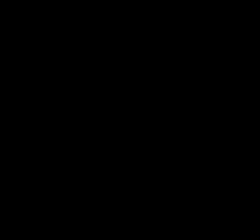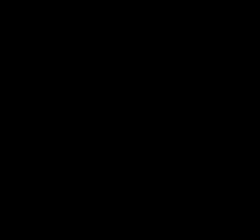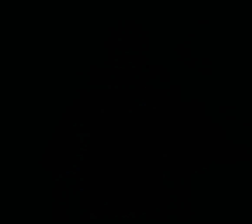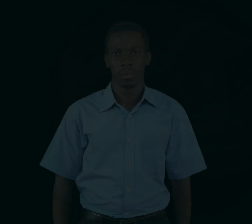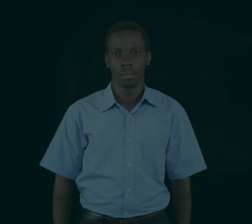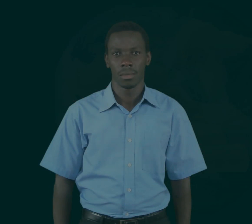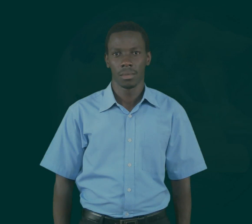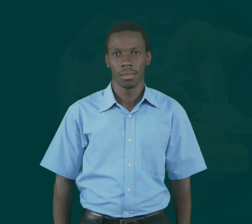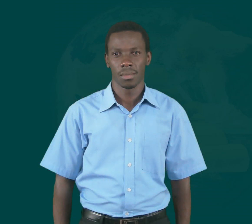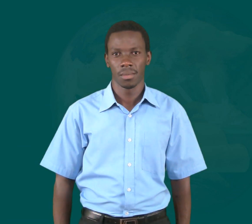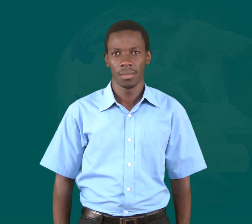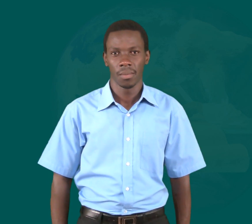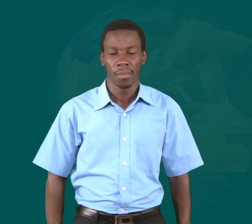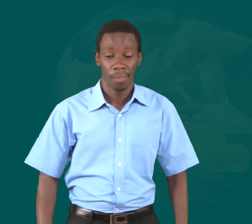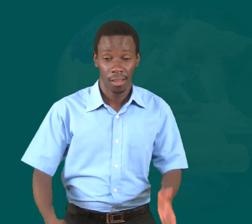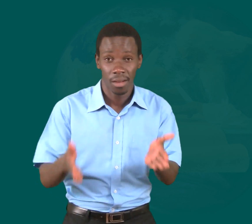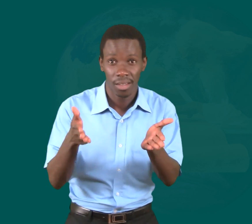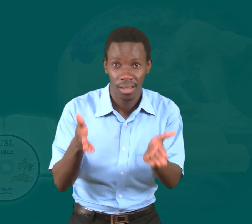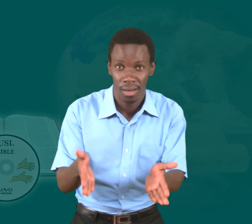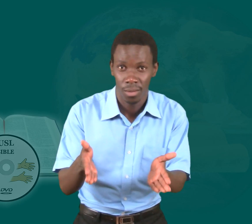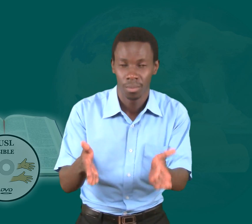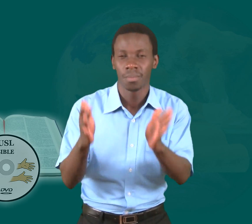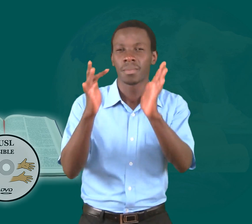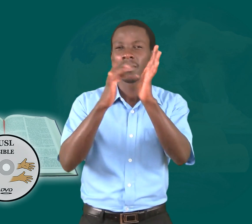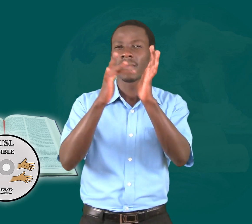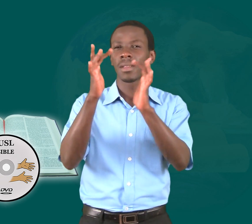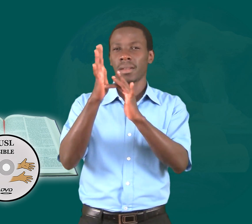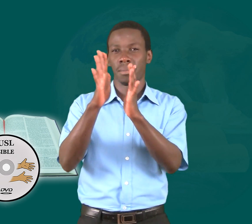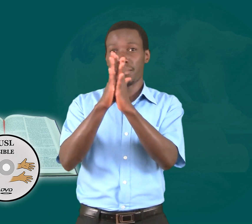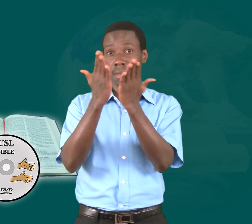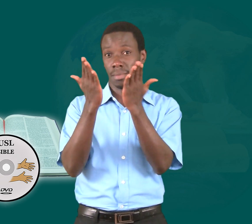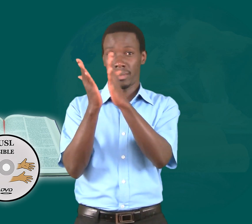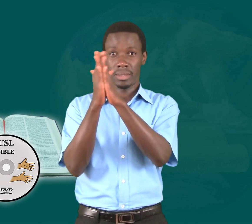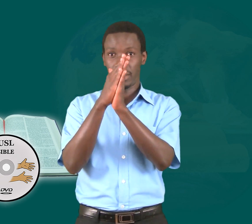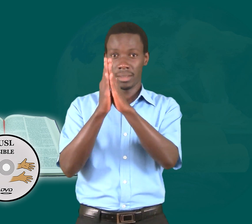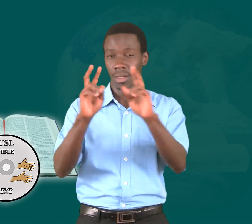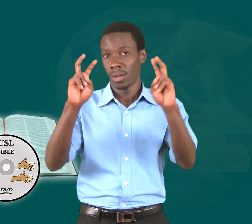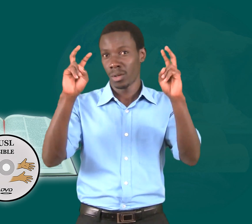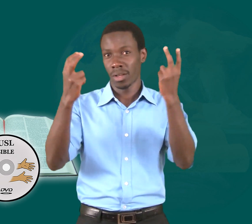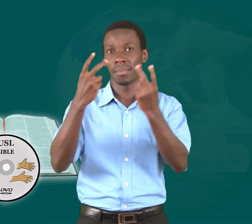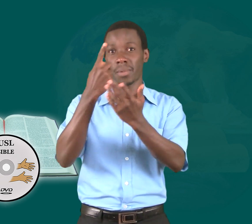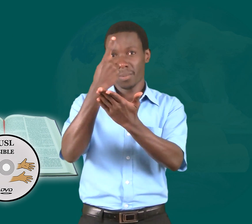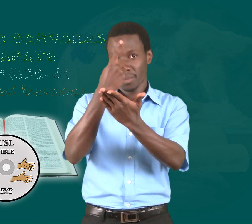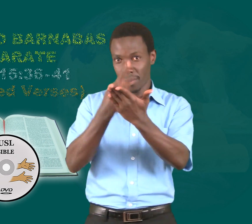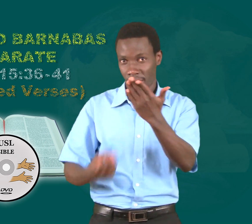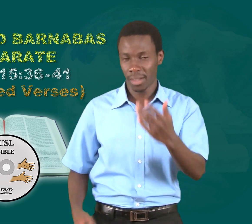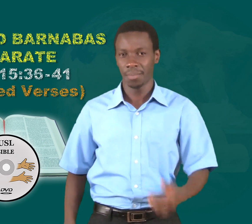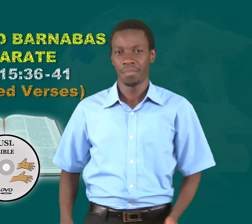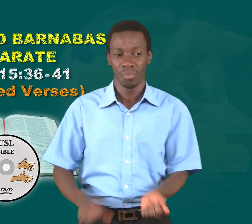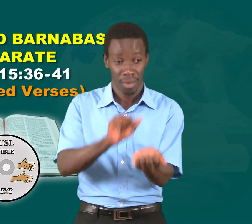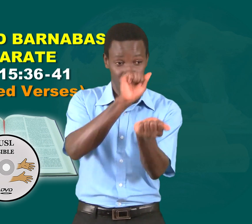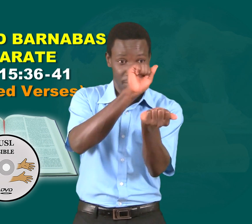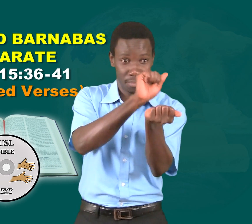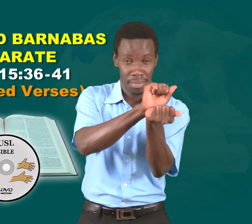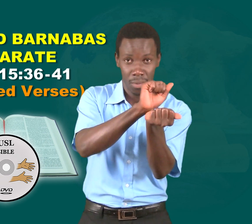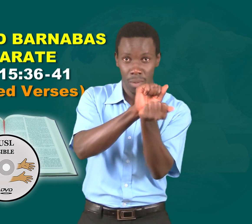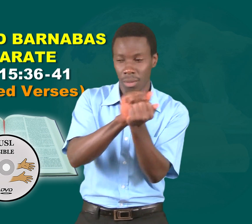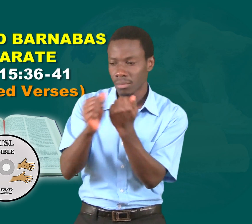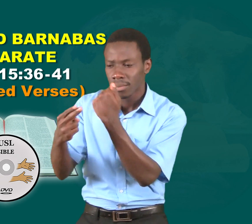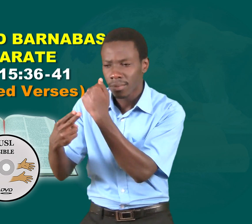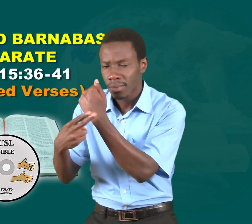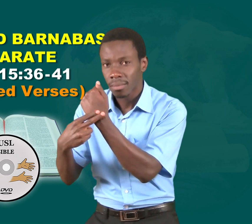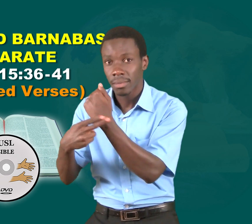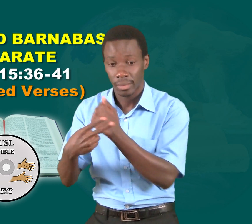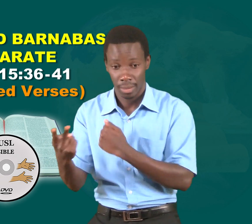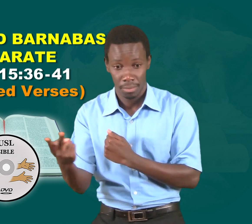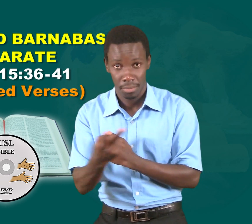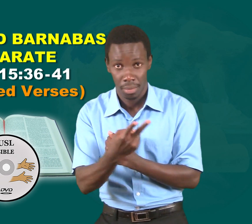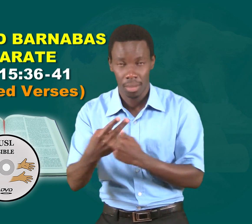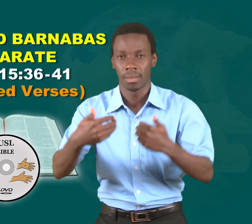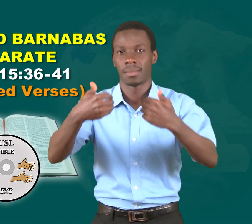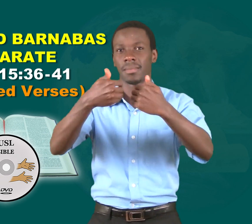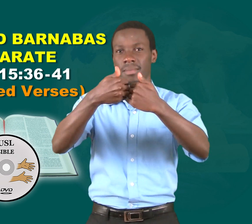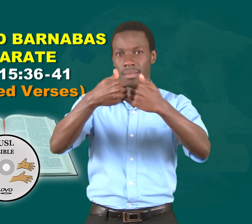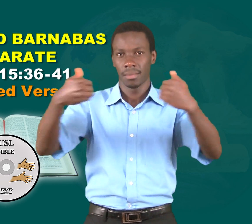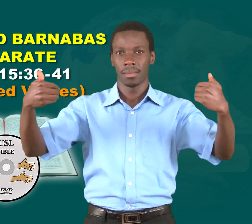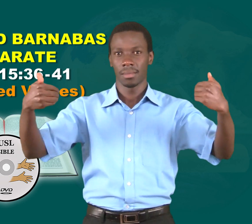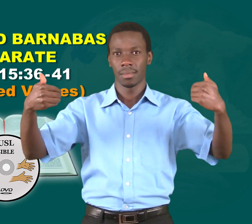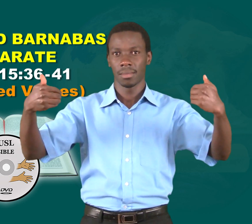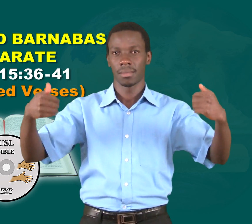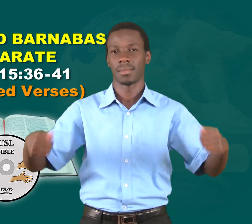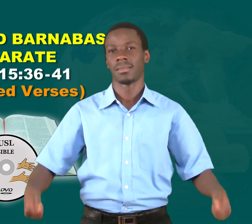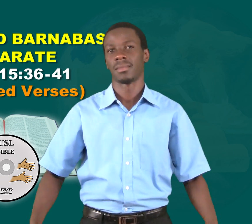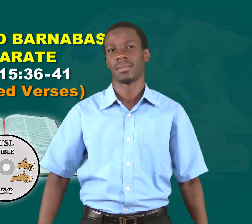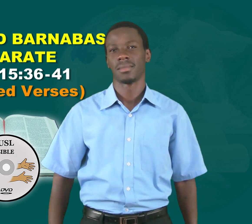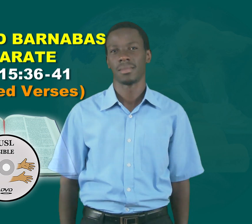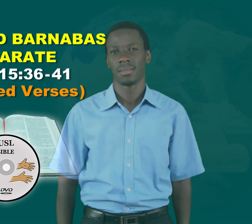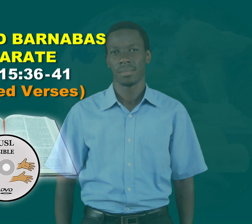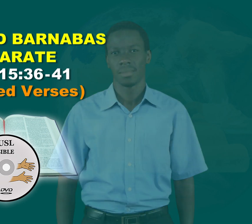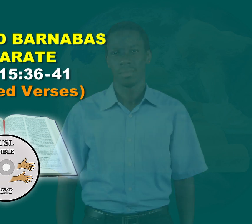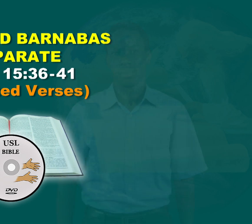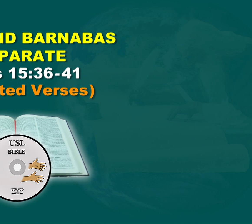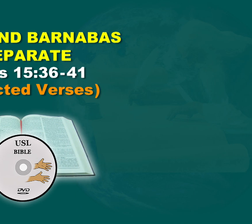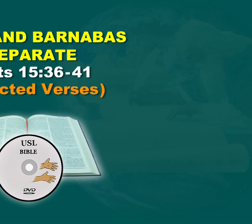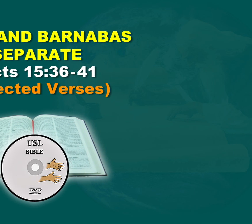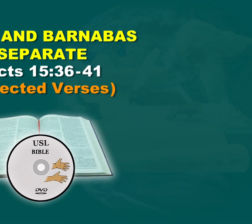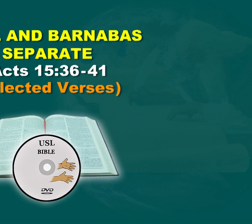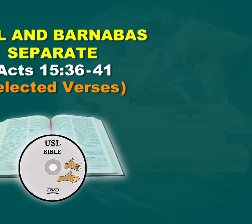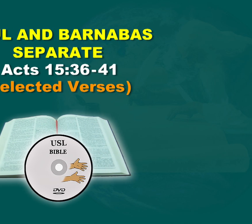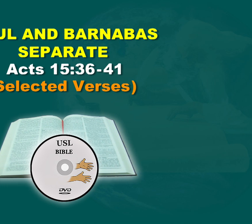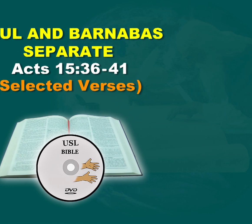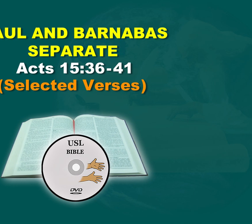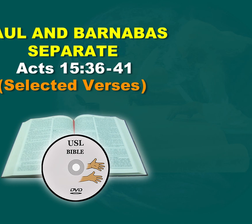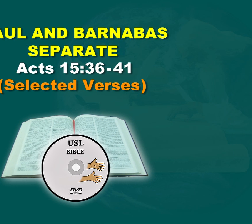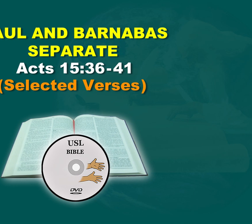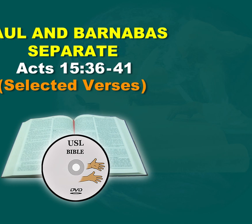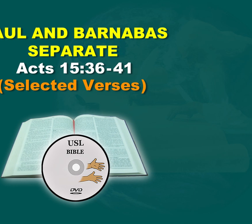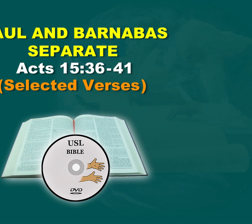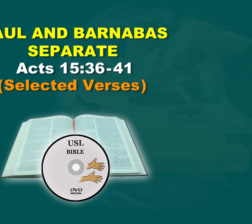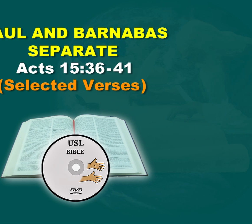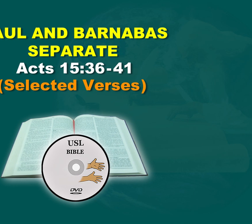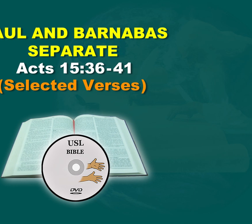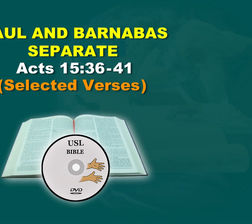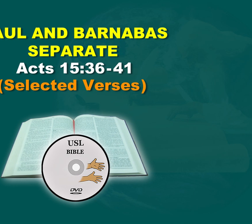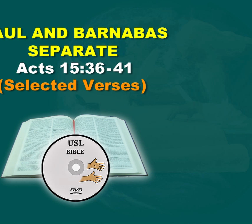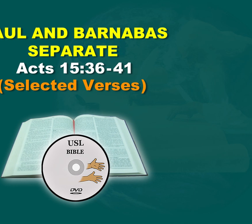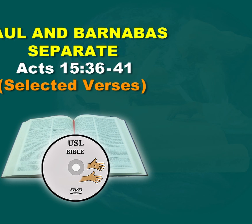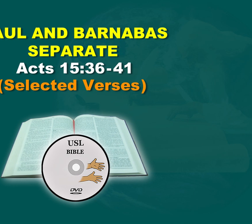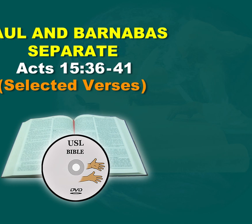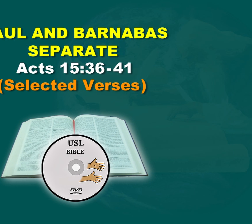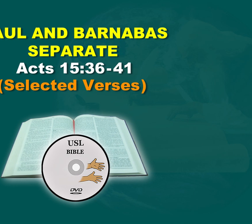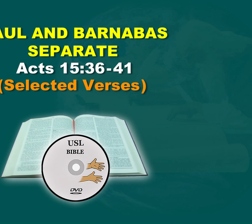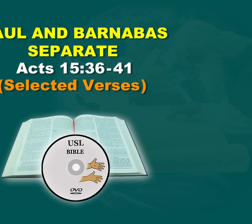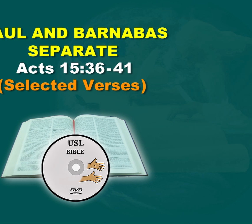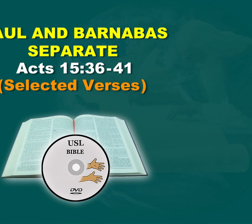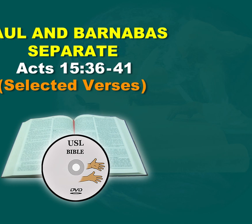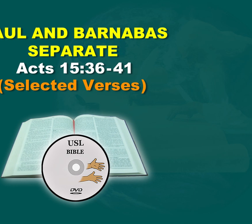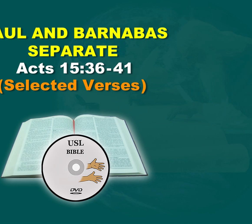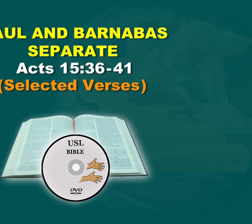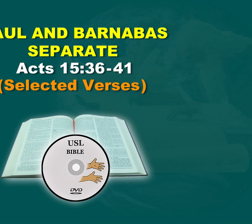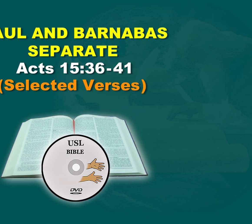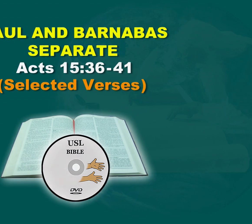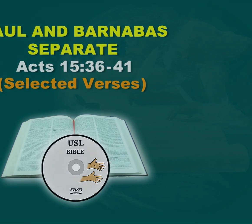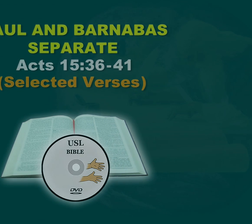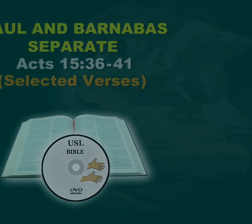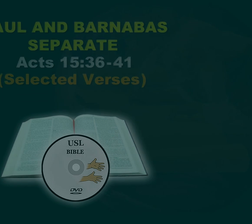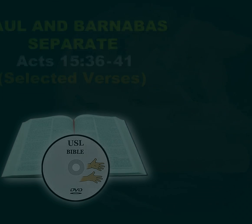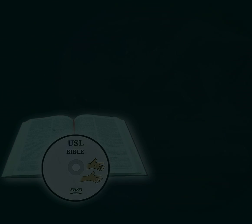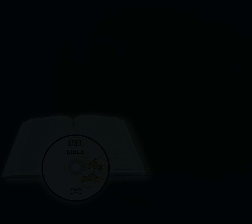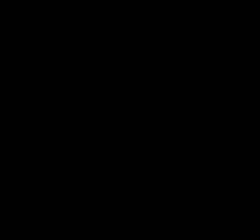Paul and Barnabas separate